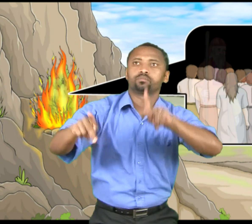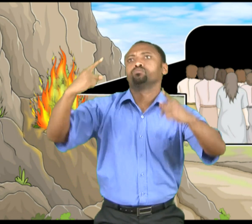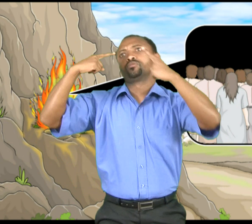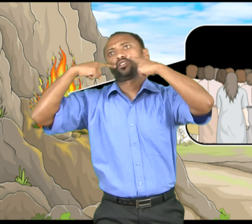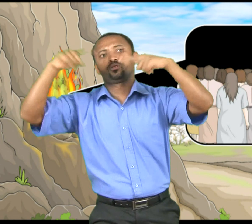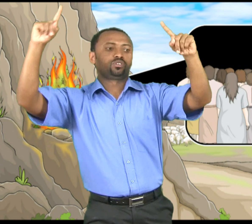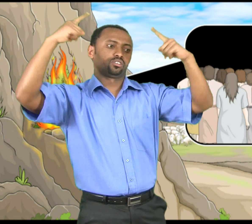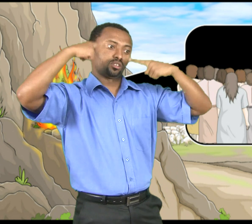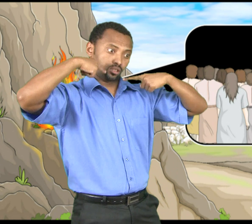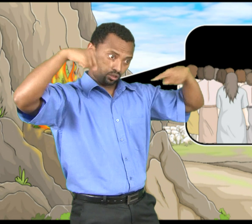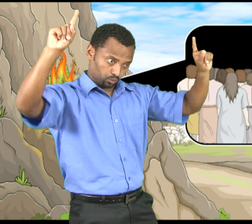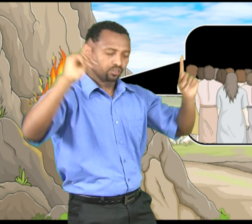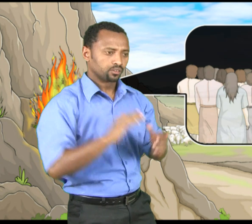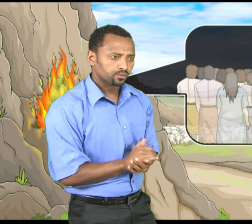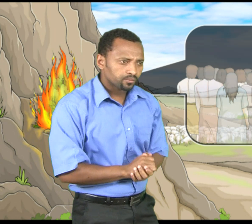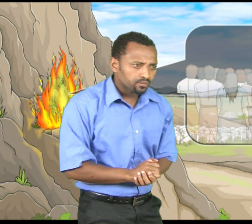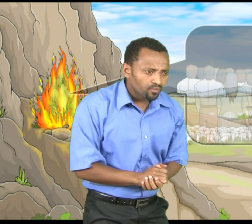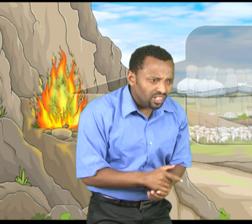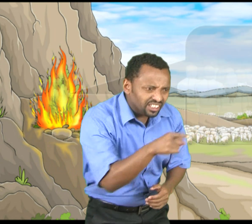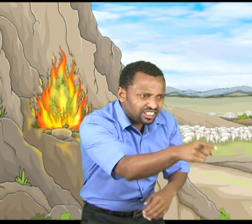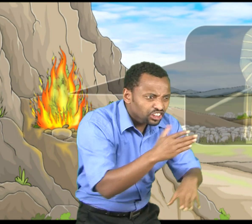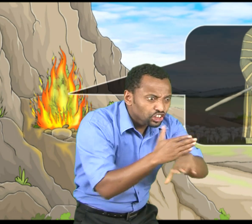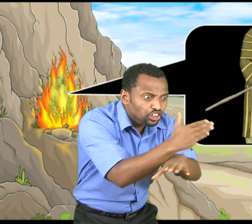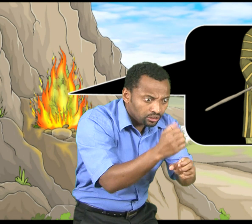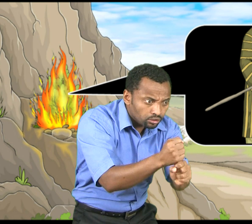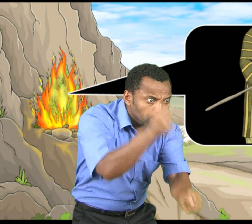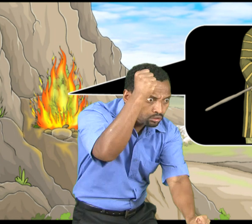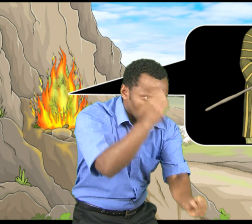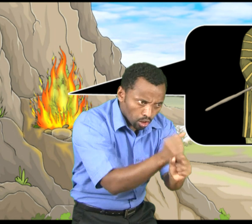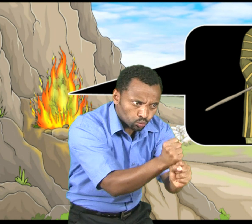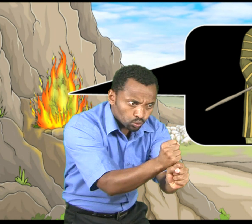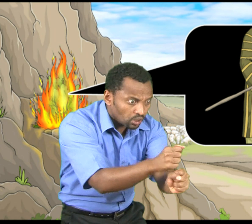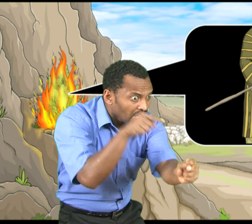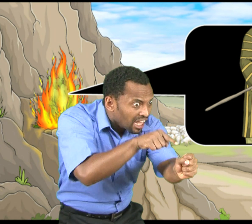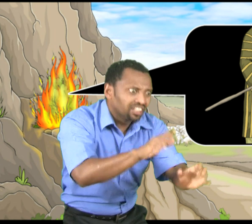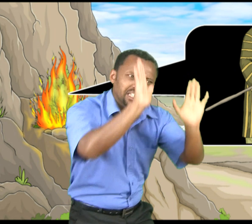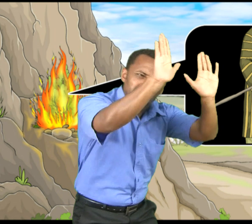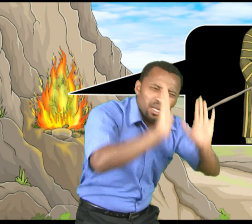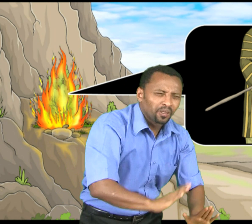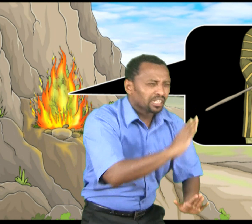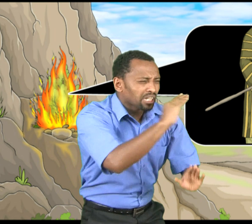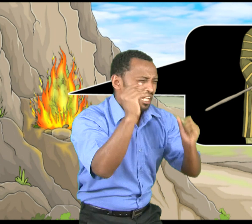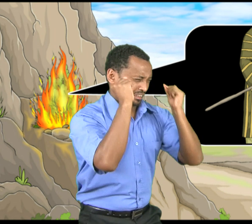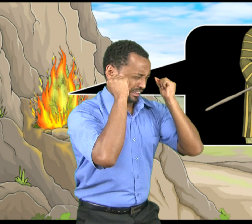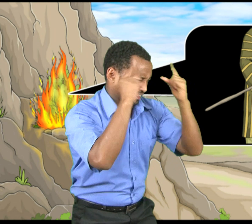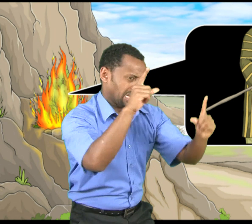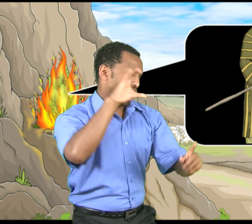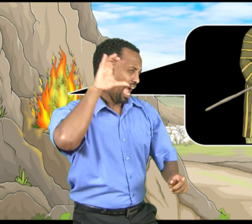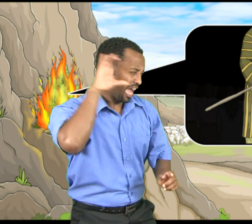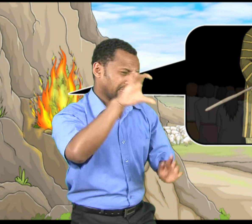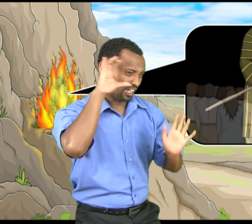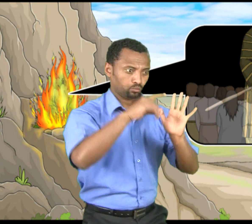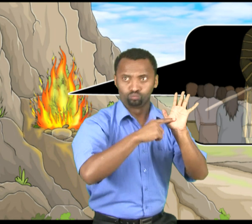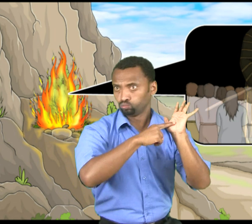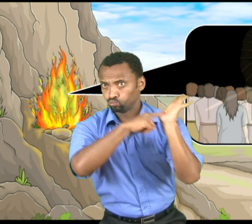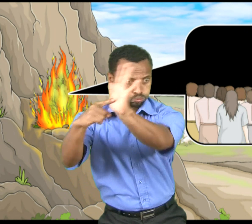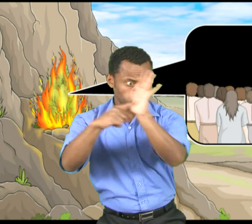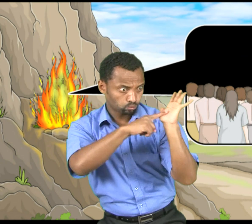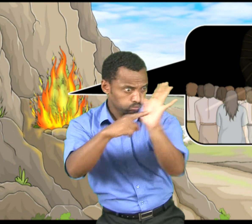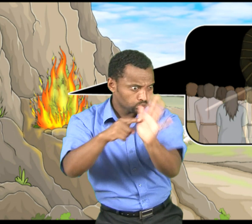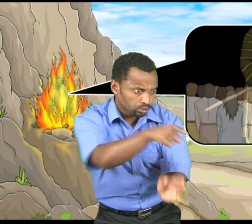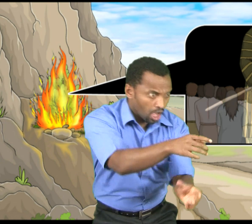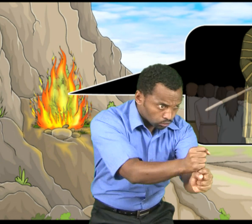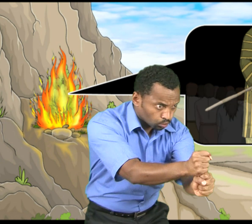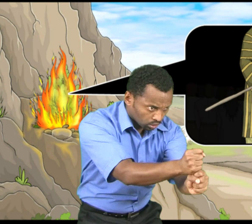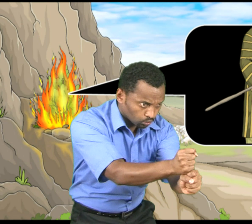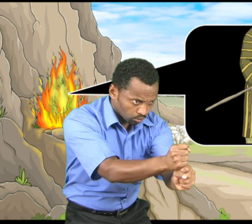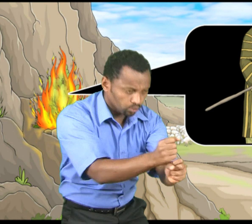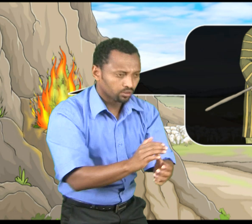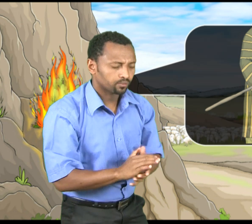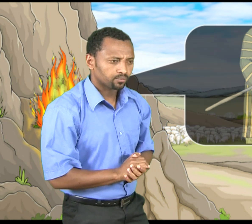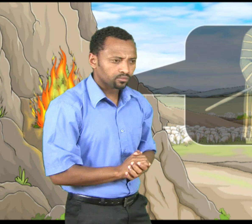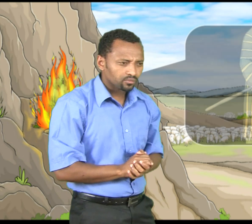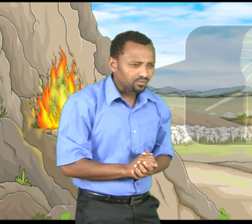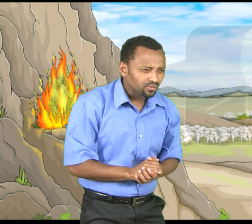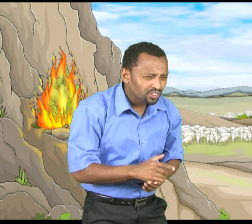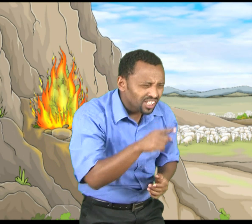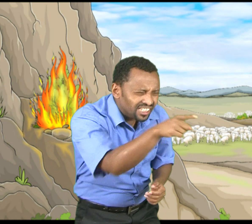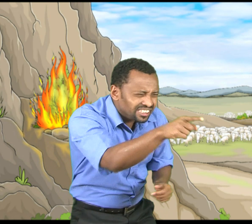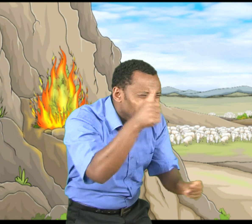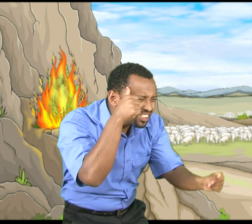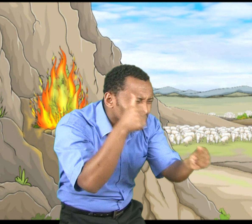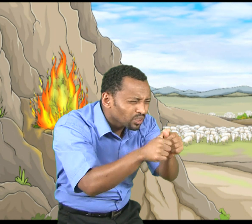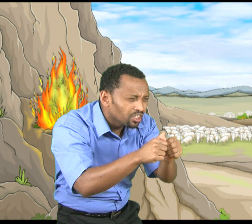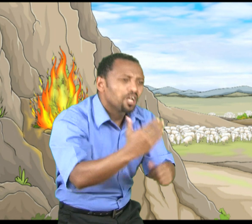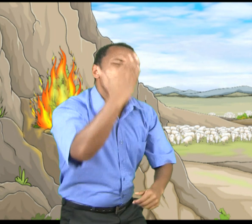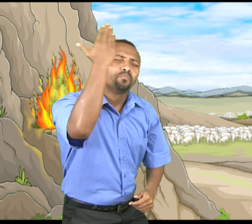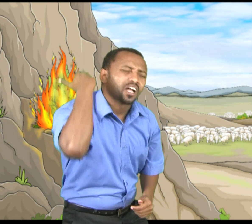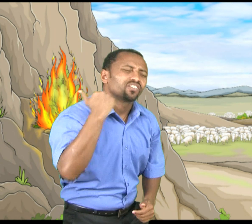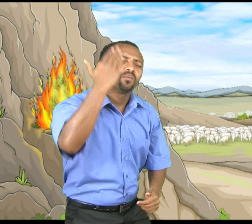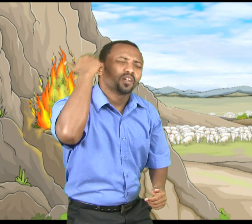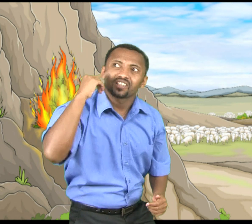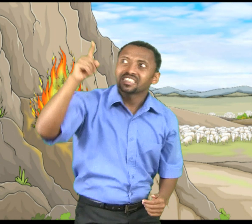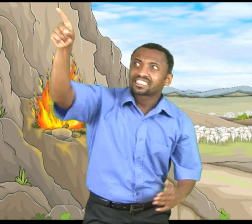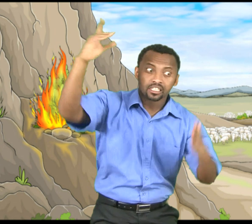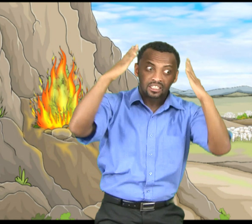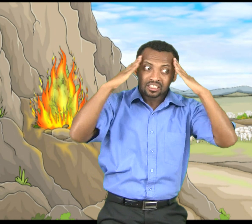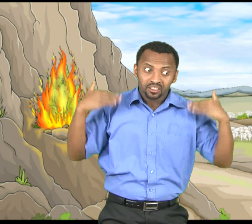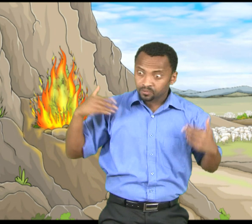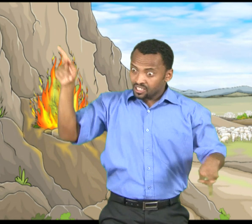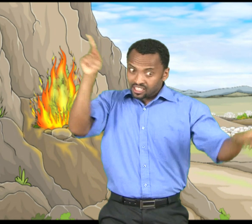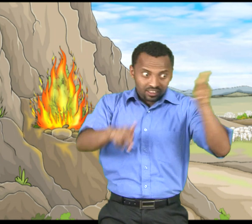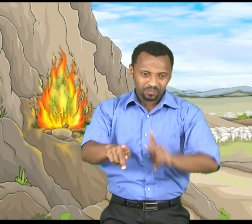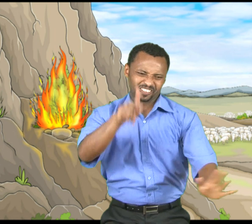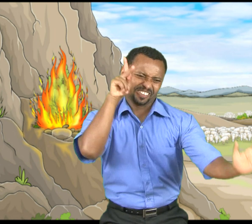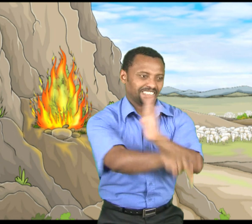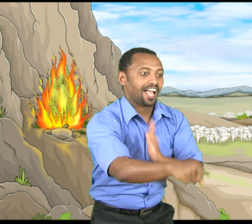But take this staff in your hand so you can perform signs with it.”